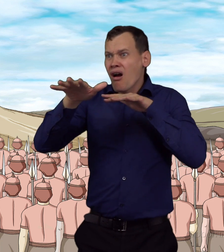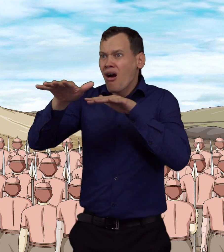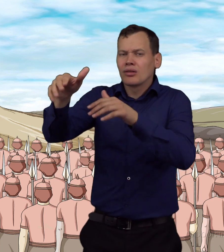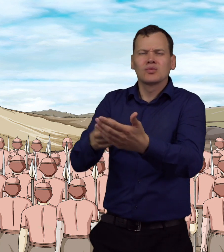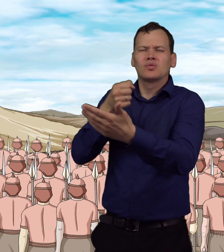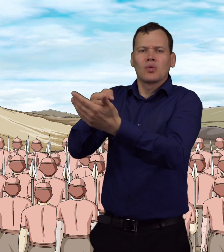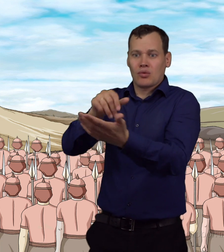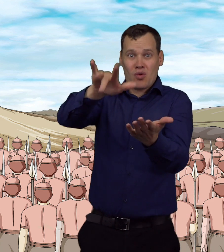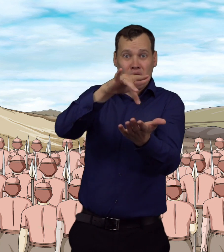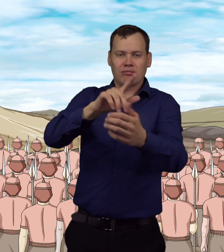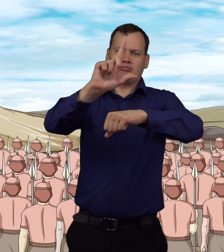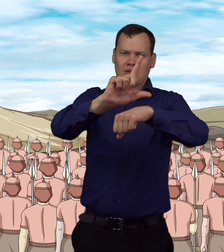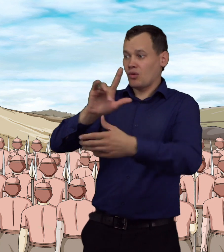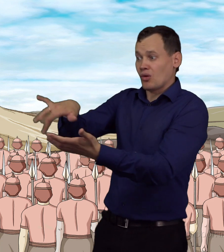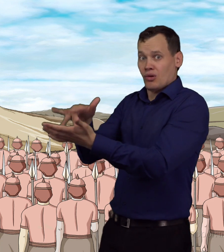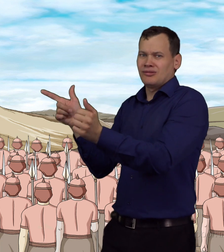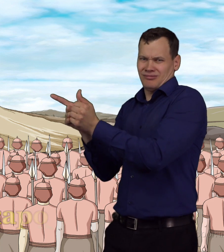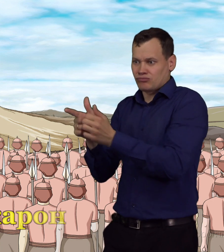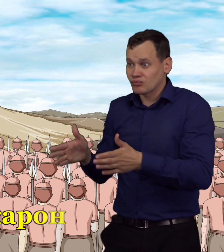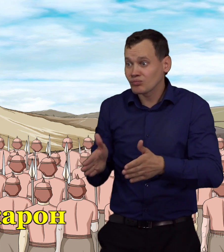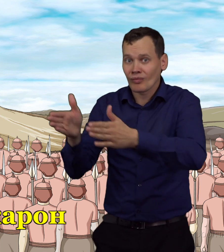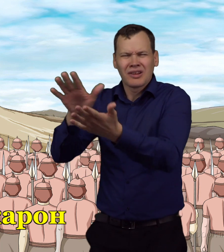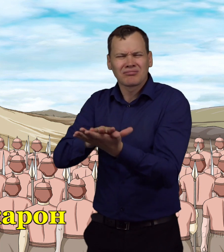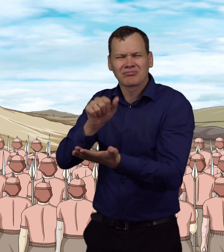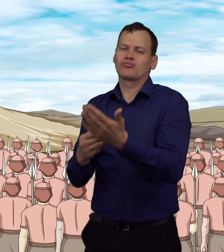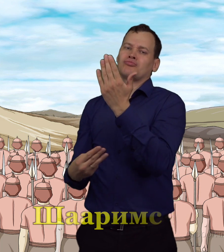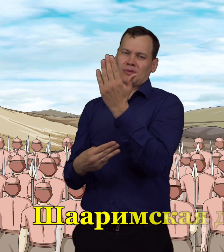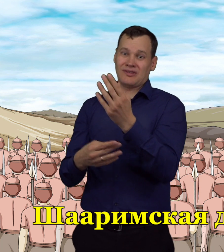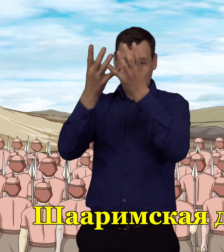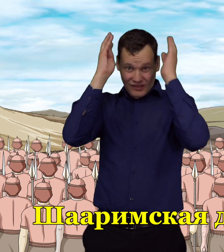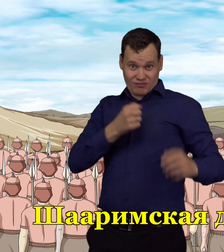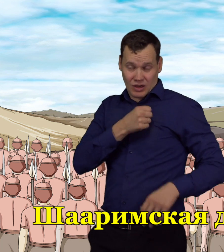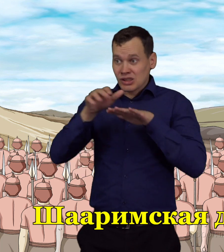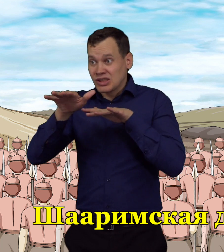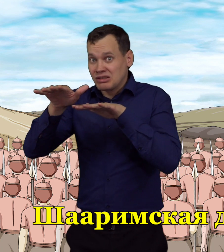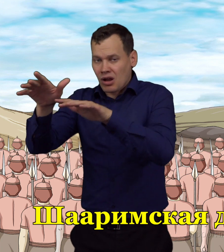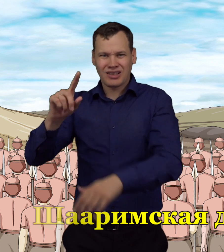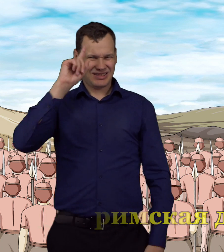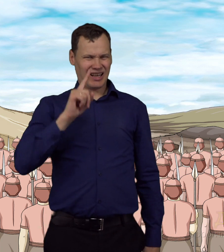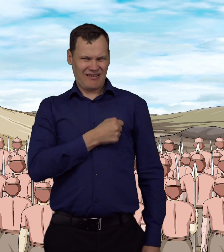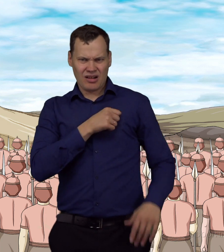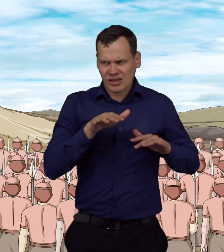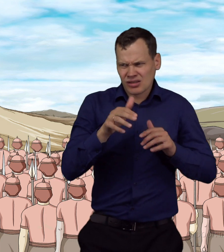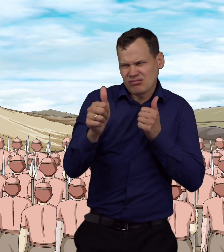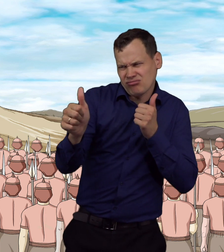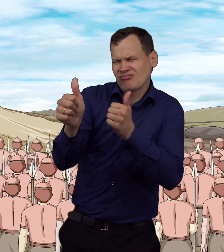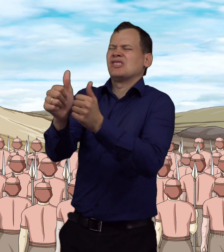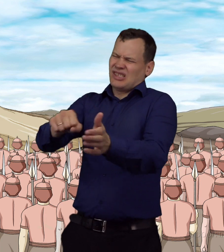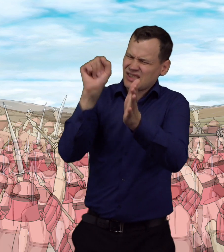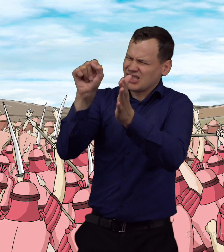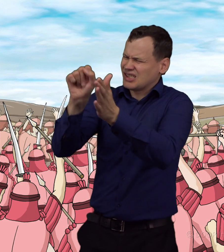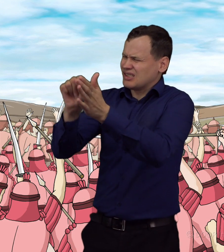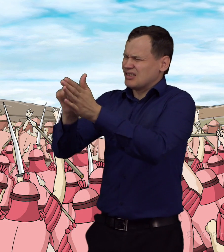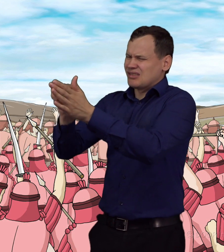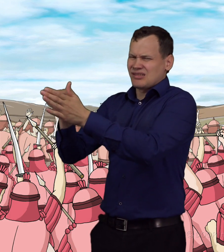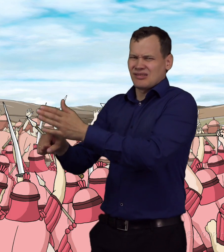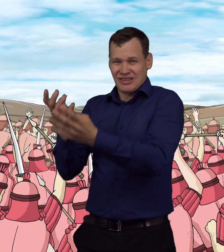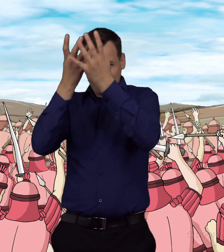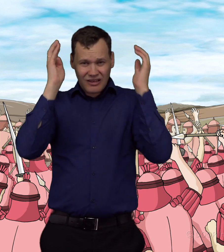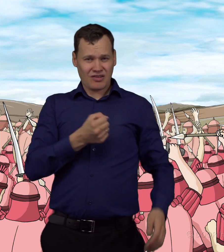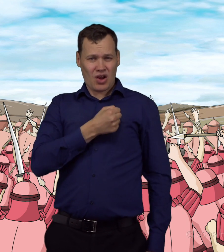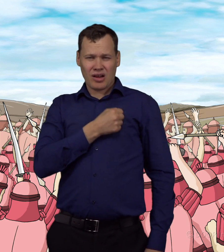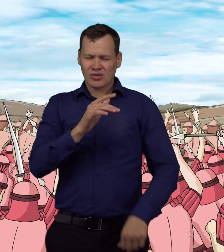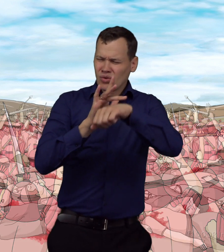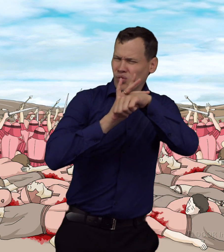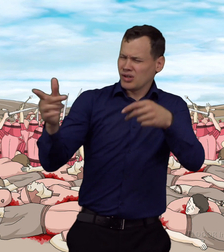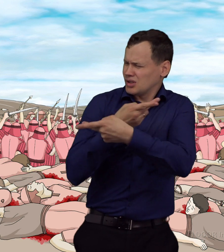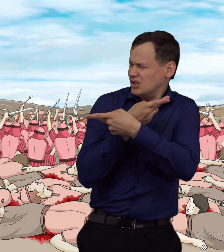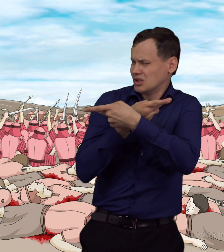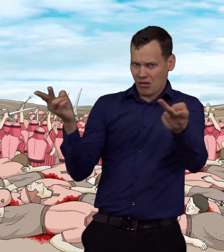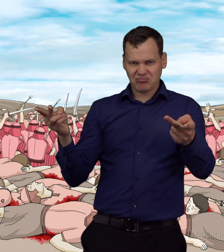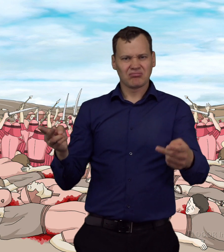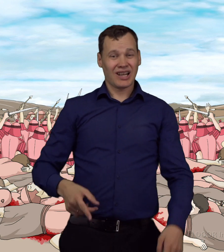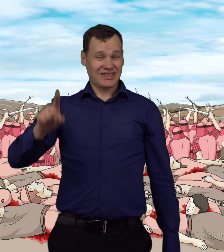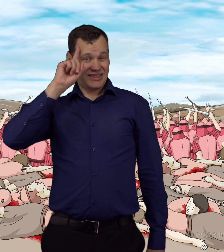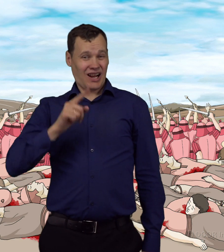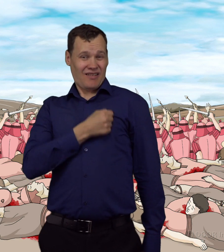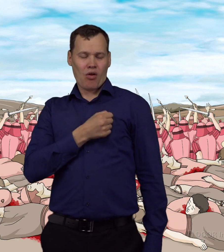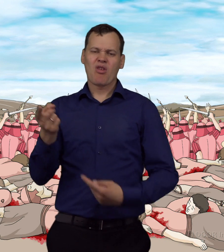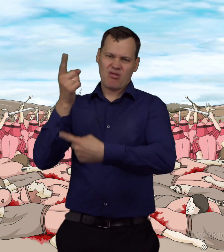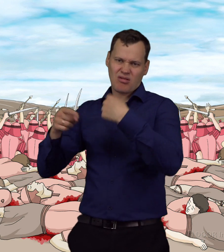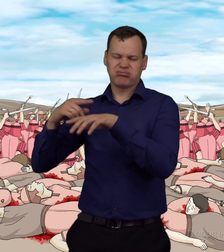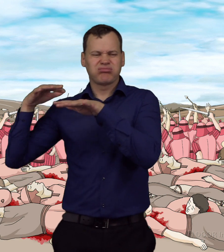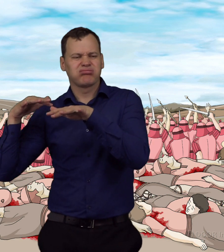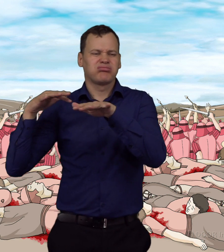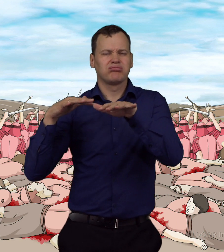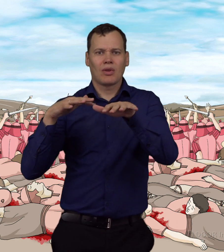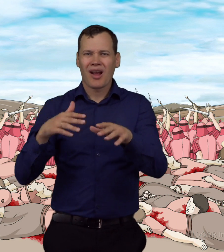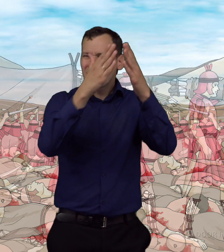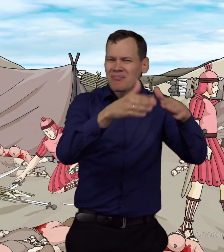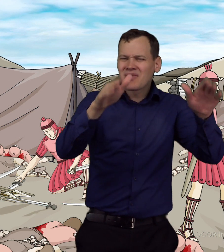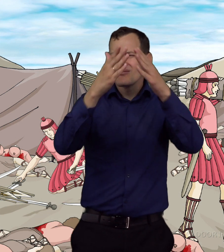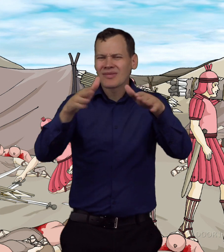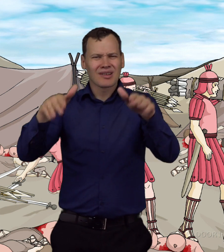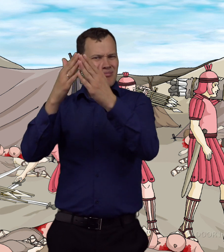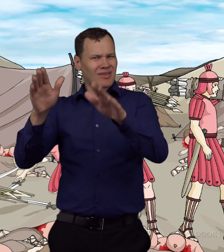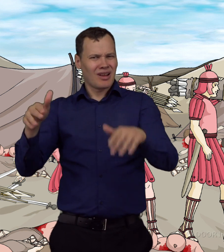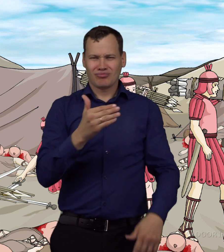Then the men of Israel and Judah charged forward with a shout and pursued the Philistines to the entrance of Gath and to the gates of Ekron. And the bodies of the Philistines were strewn along the Shaaraim road to Gath and Ekron.